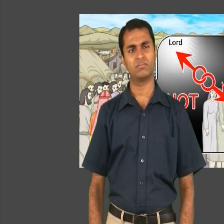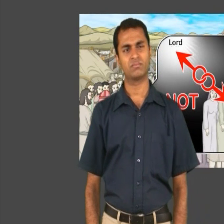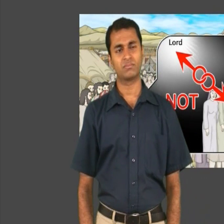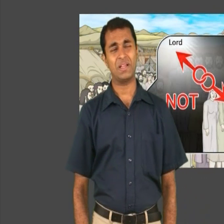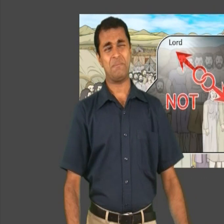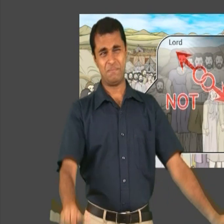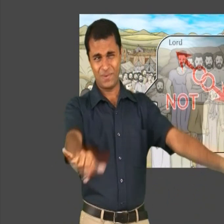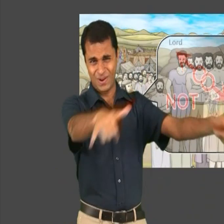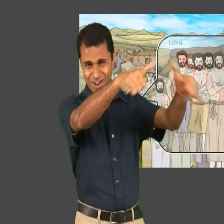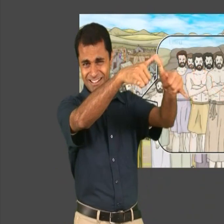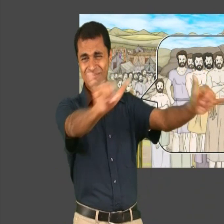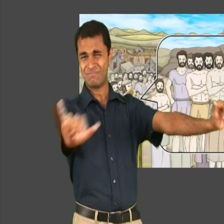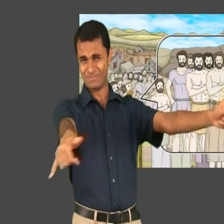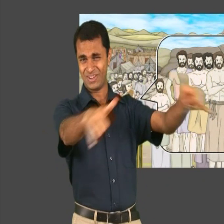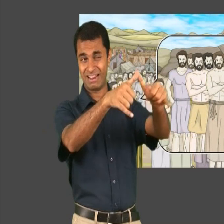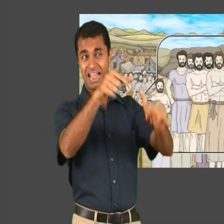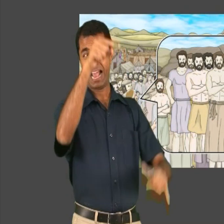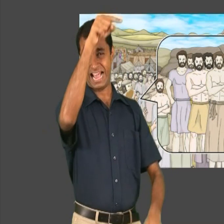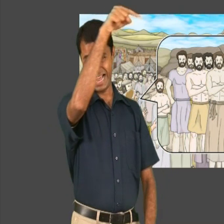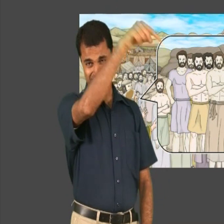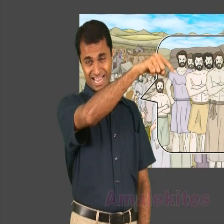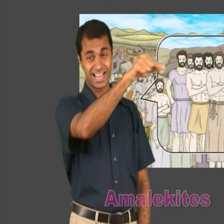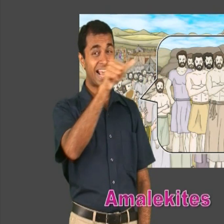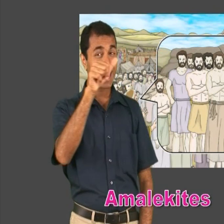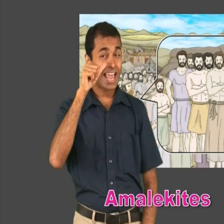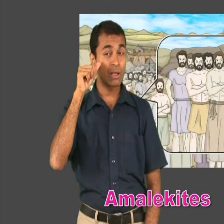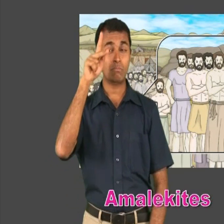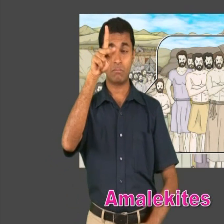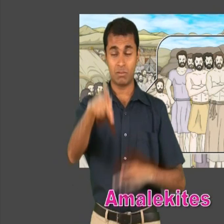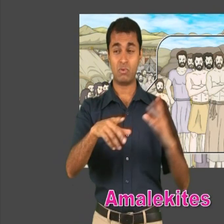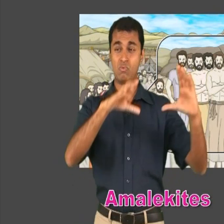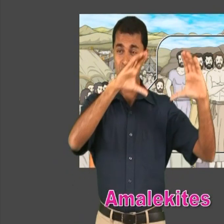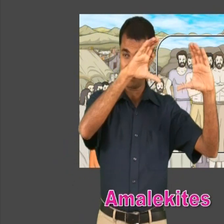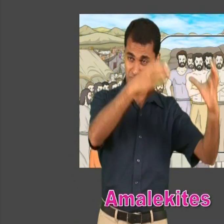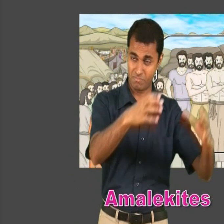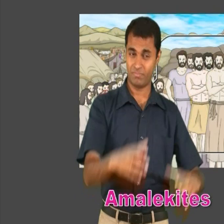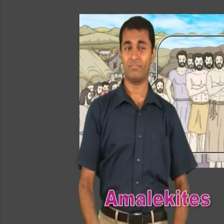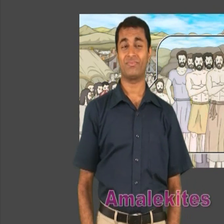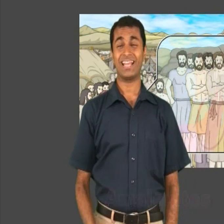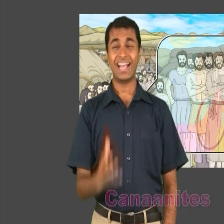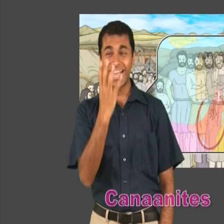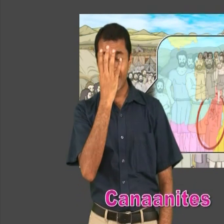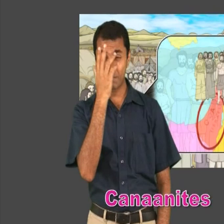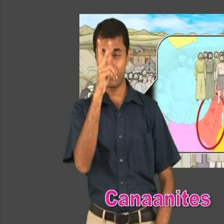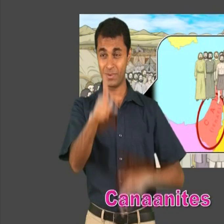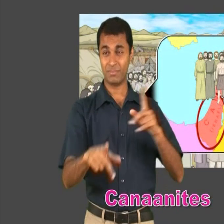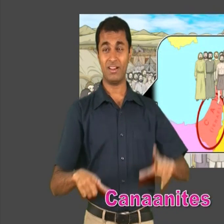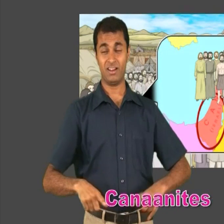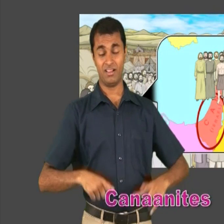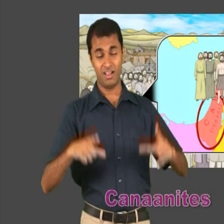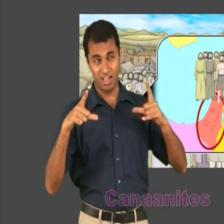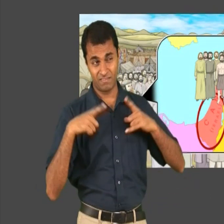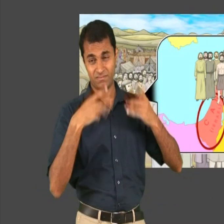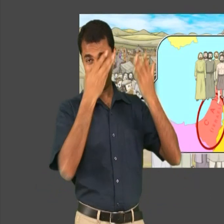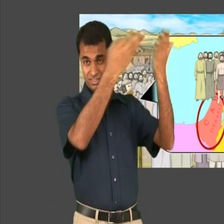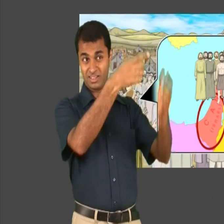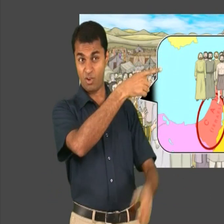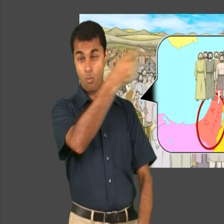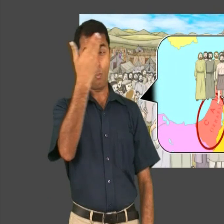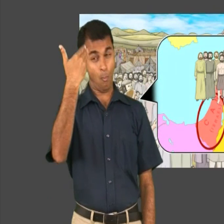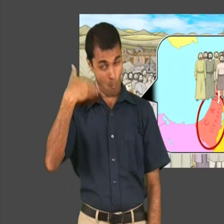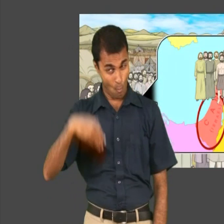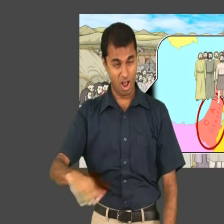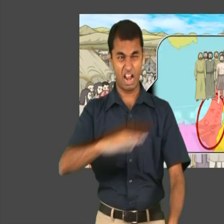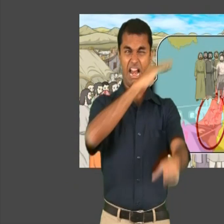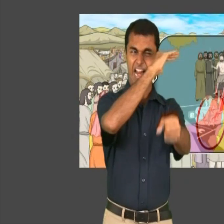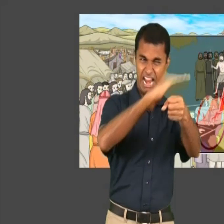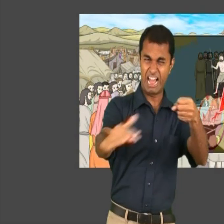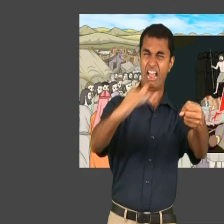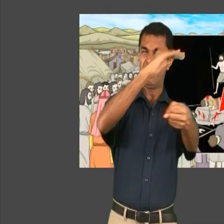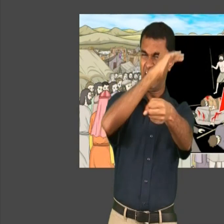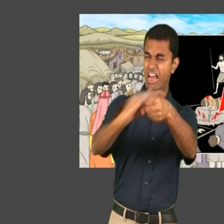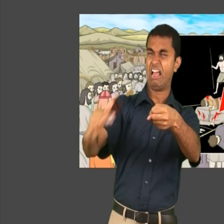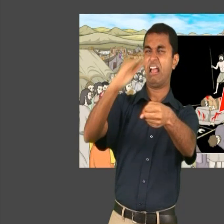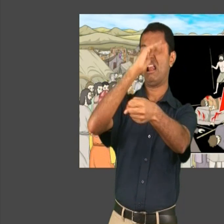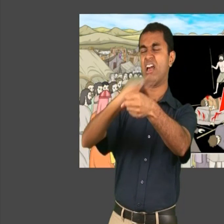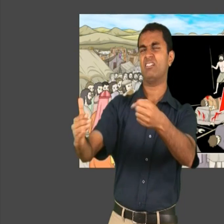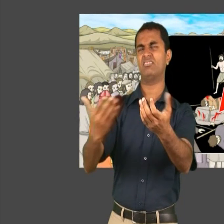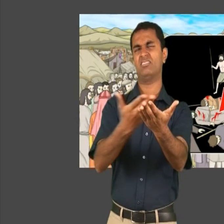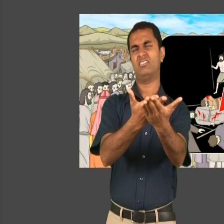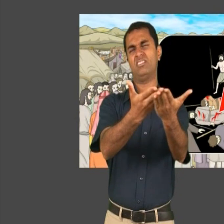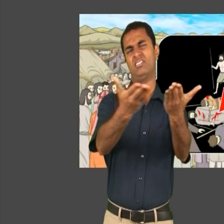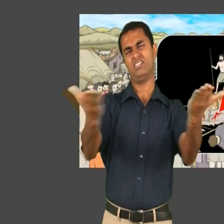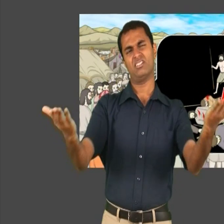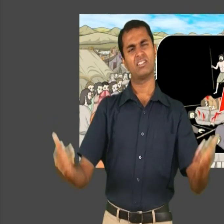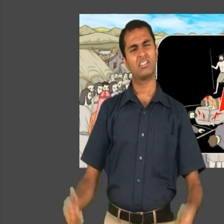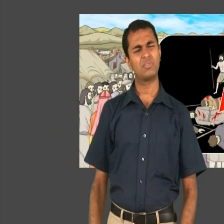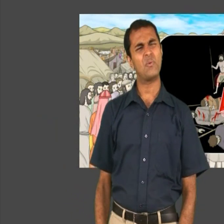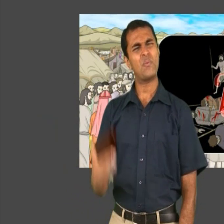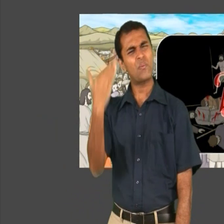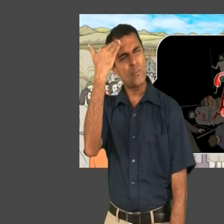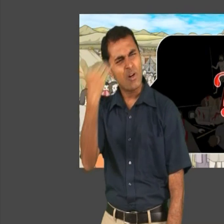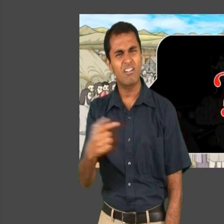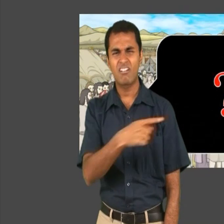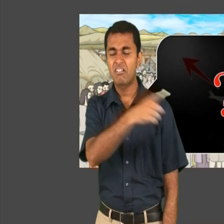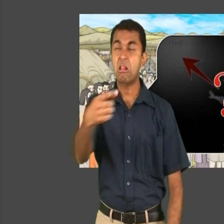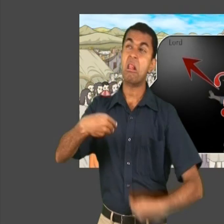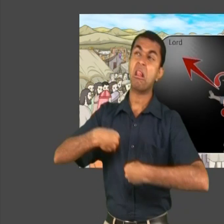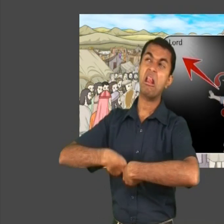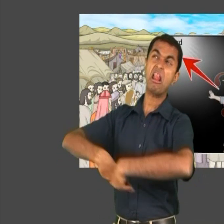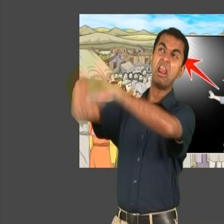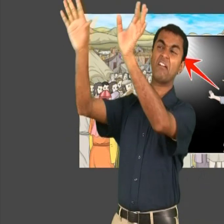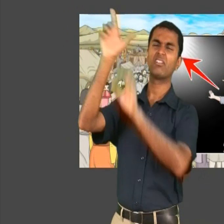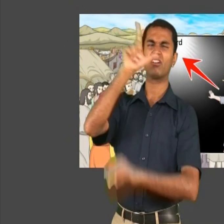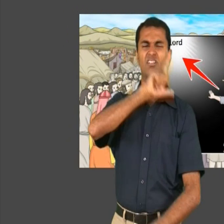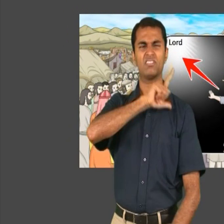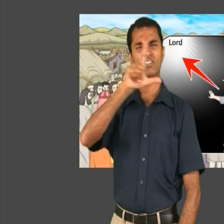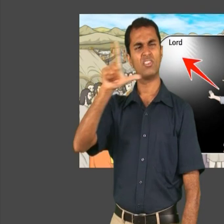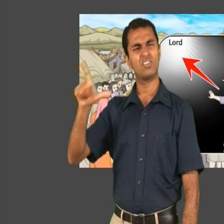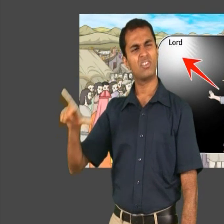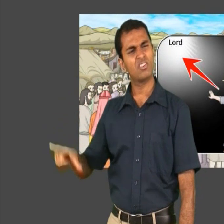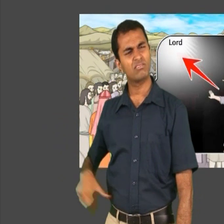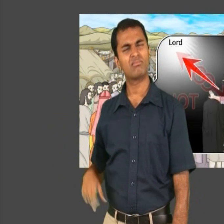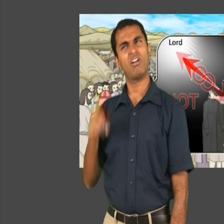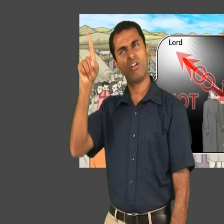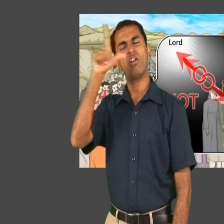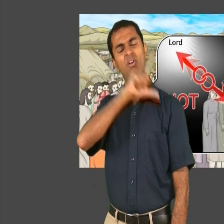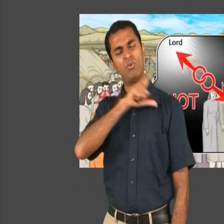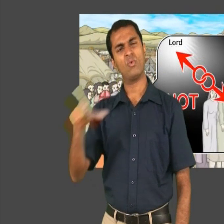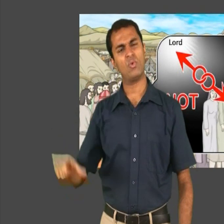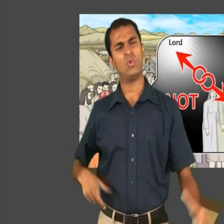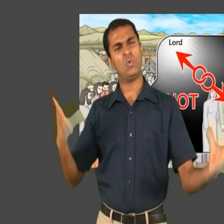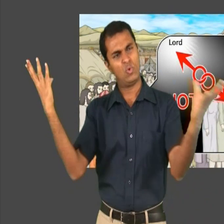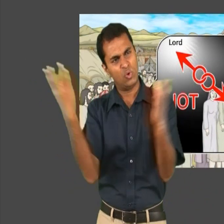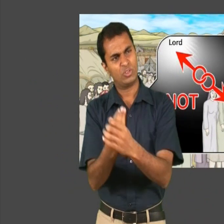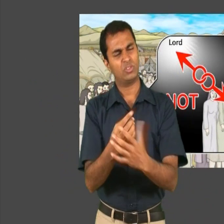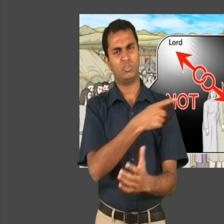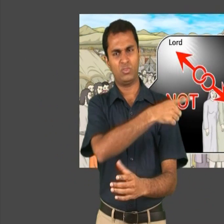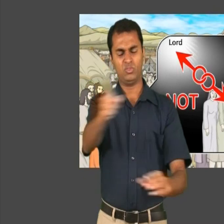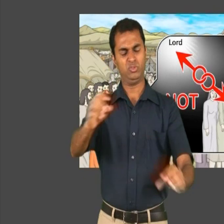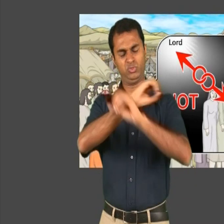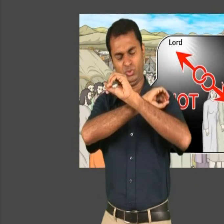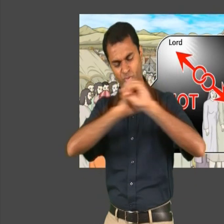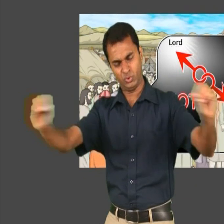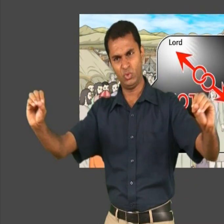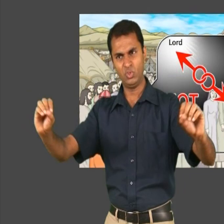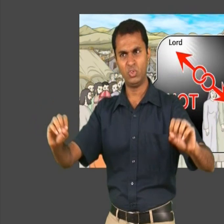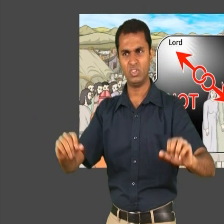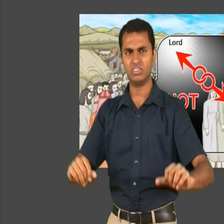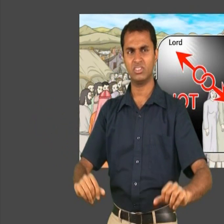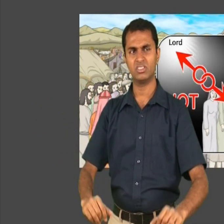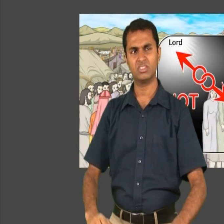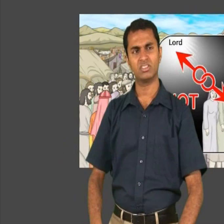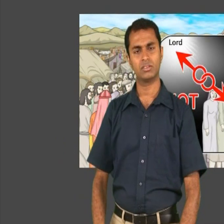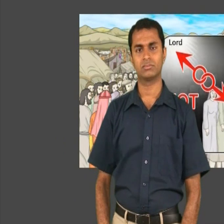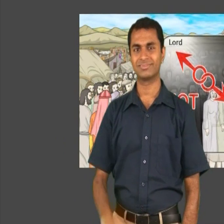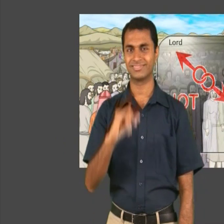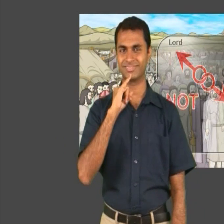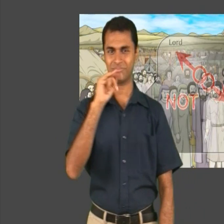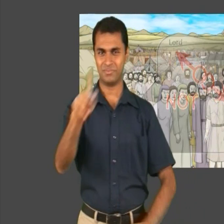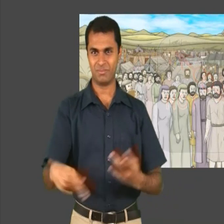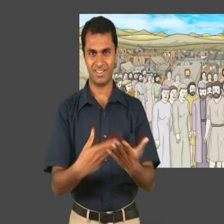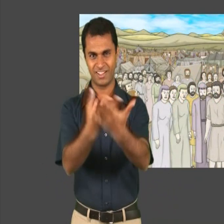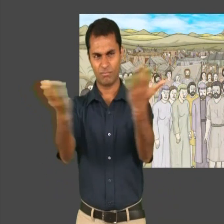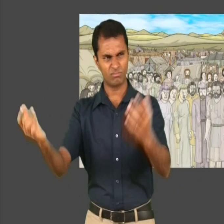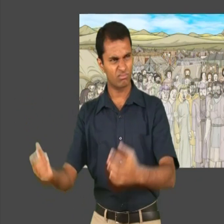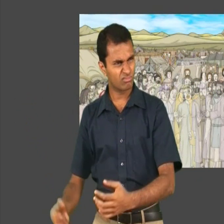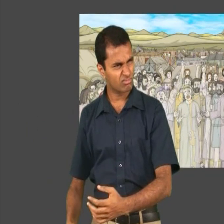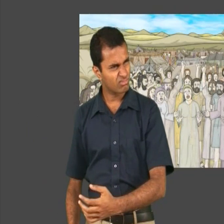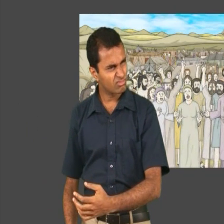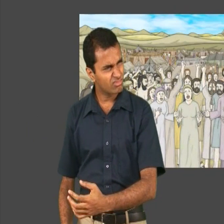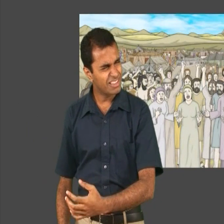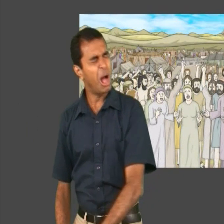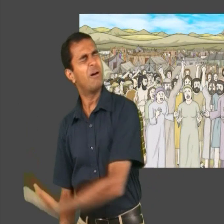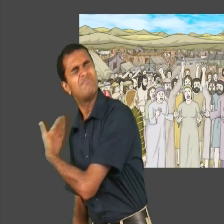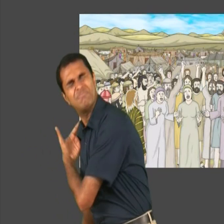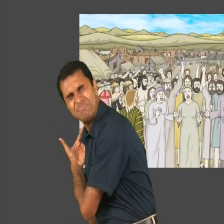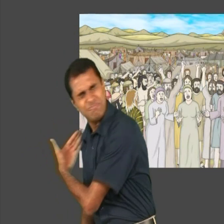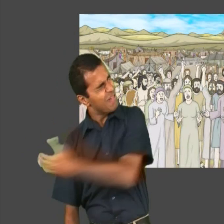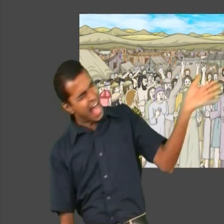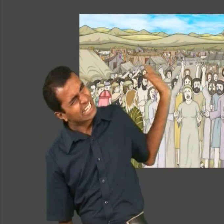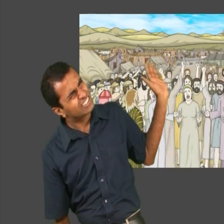For there the Amalekites and Canaanites will face you, and you will fall by the sword. Because you have turned away from the LORD, He will not be with you.”